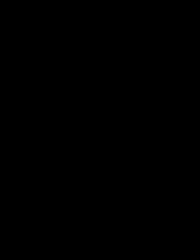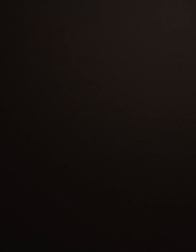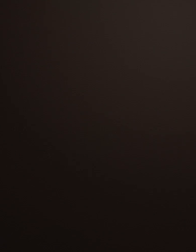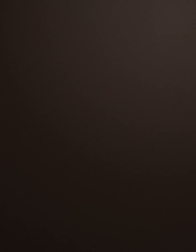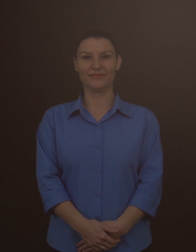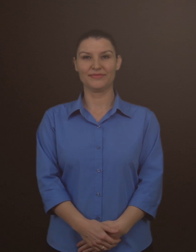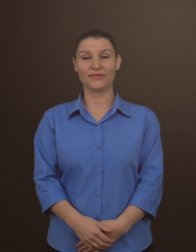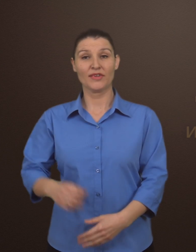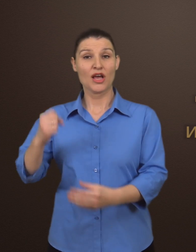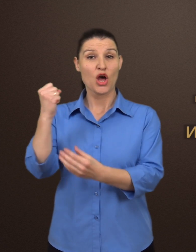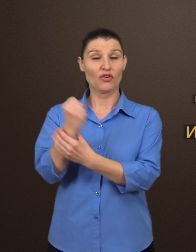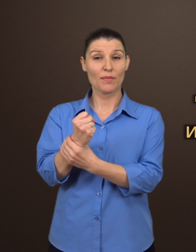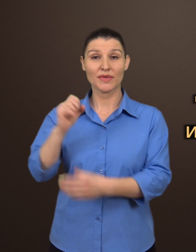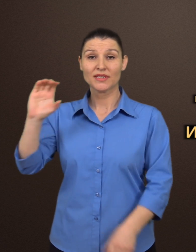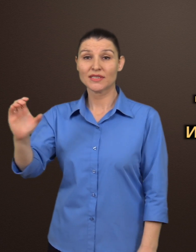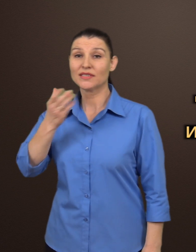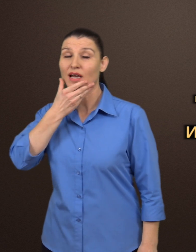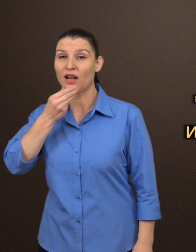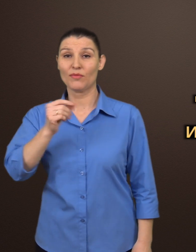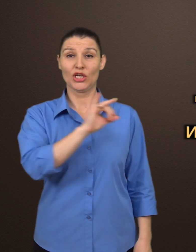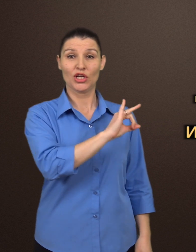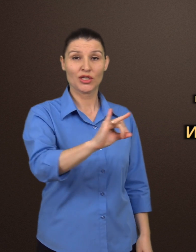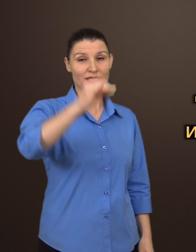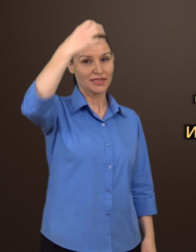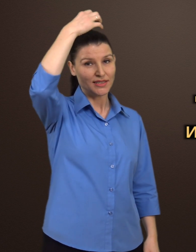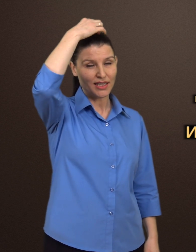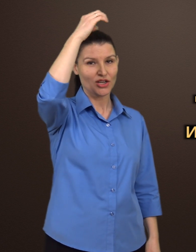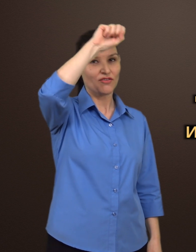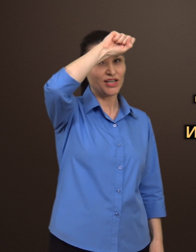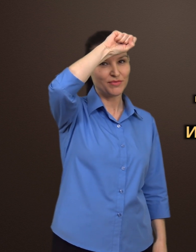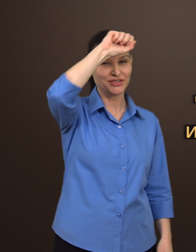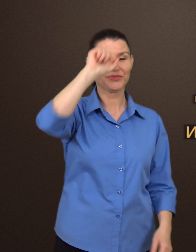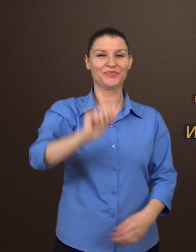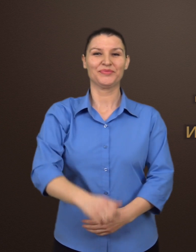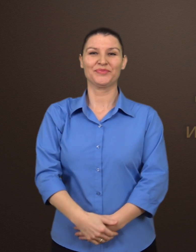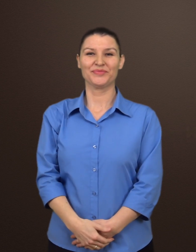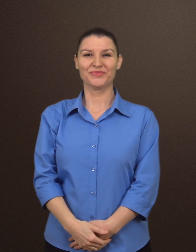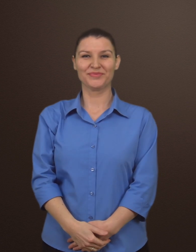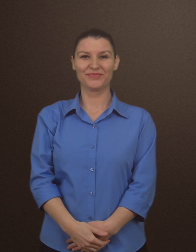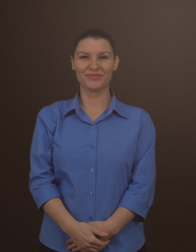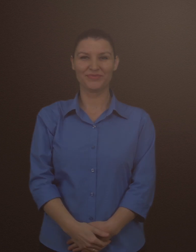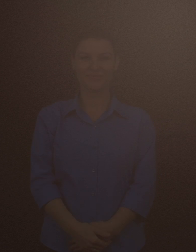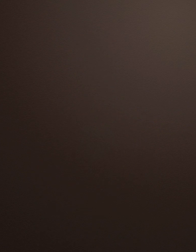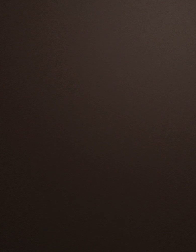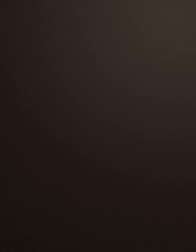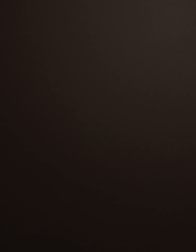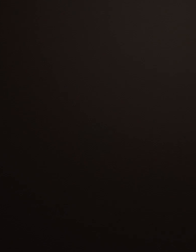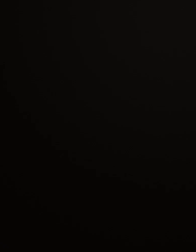Abraham, Sarah and king Abimelech